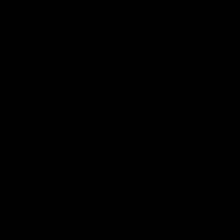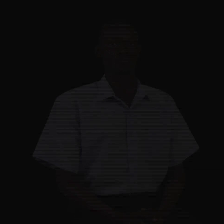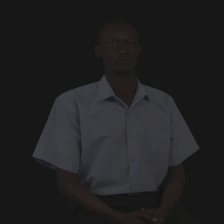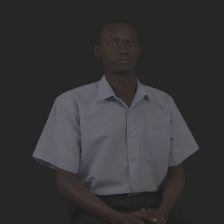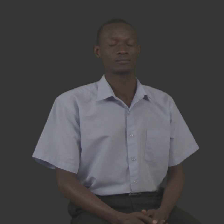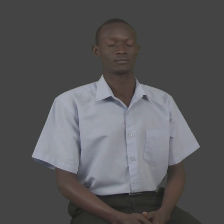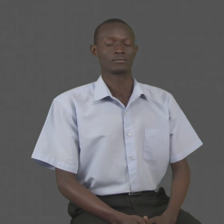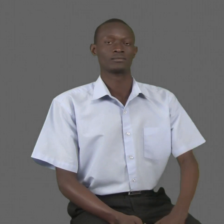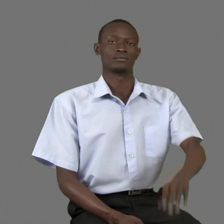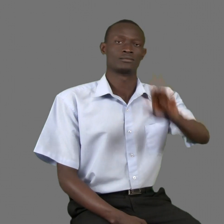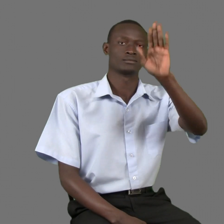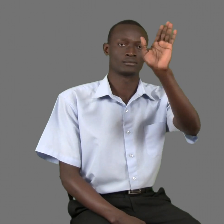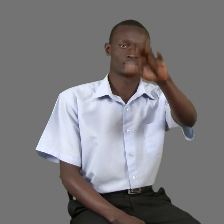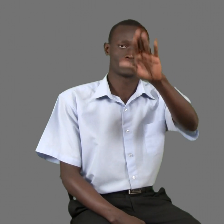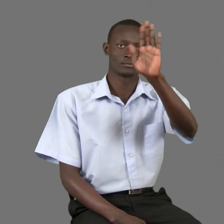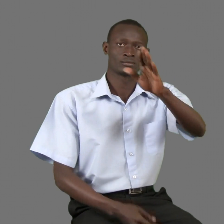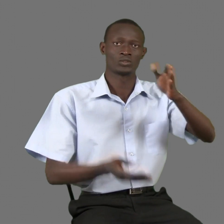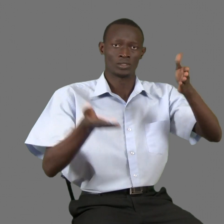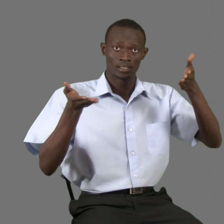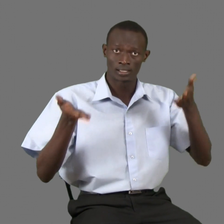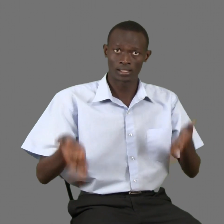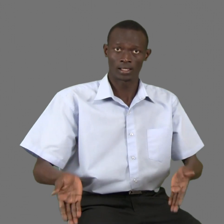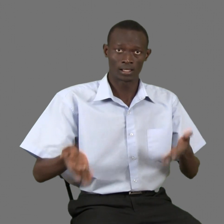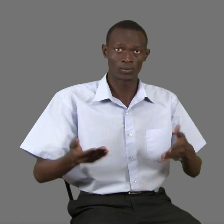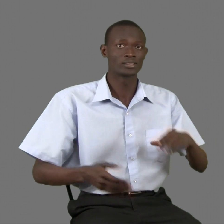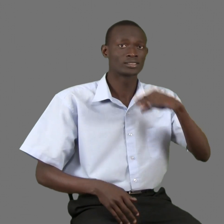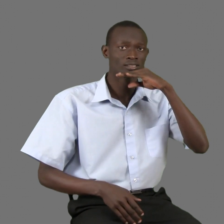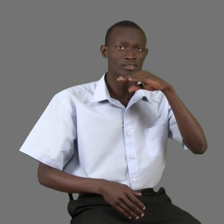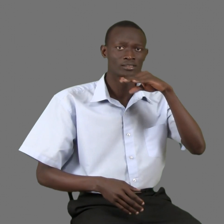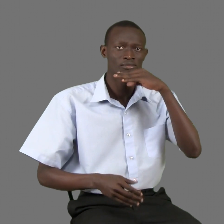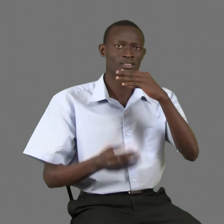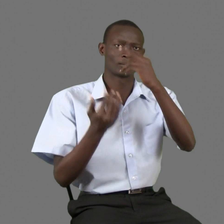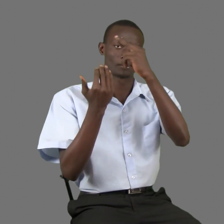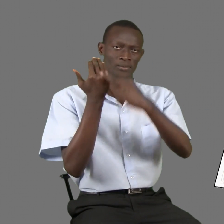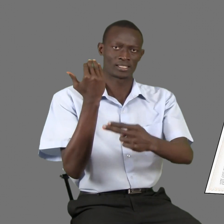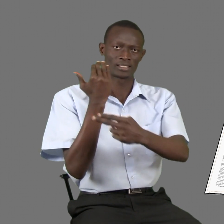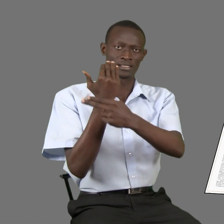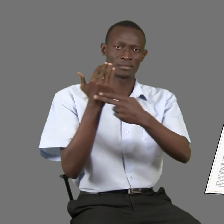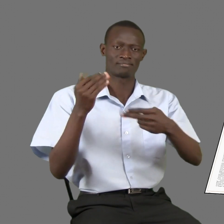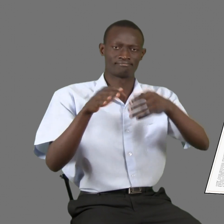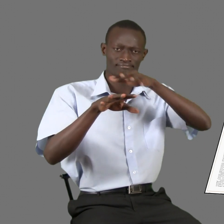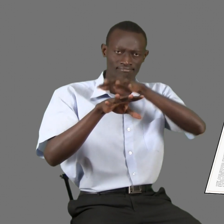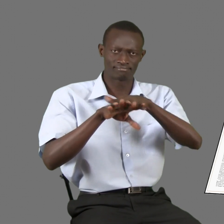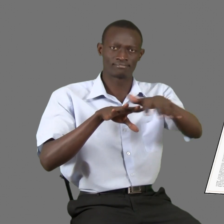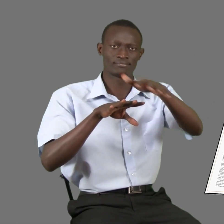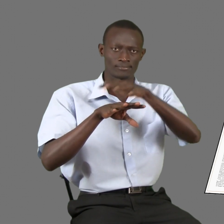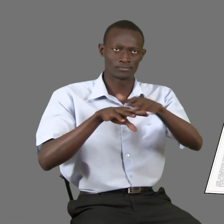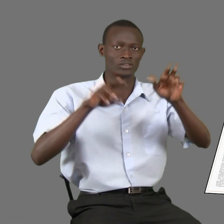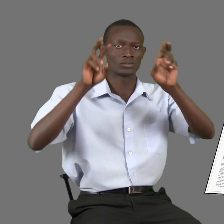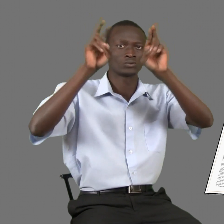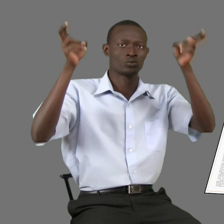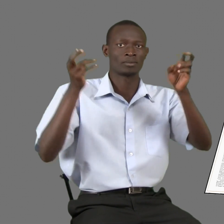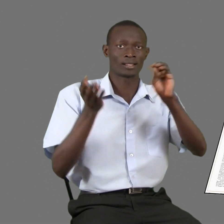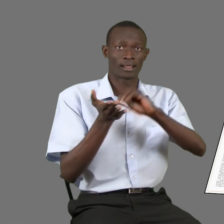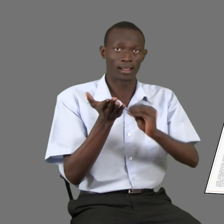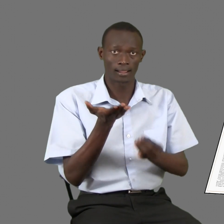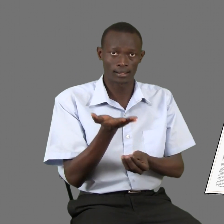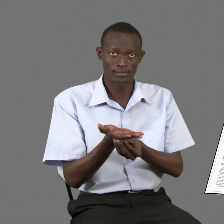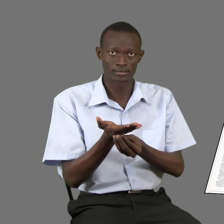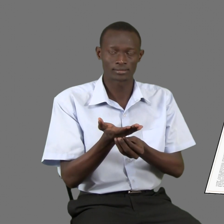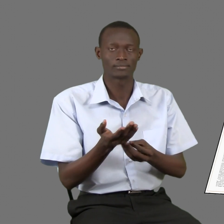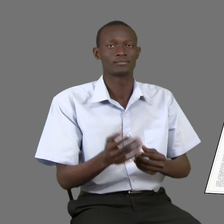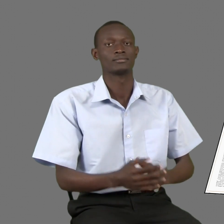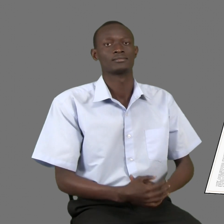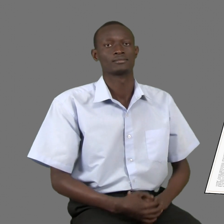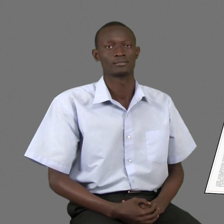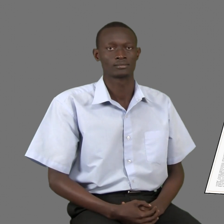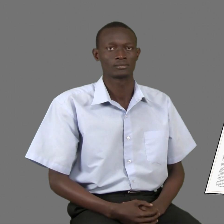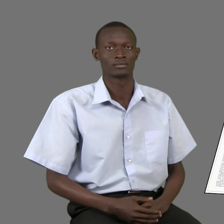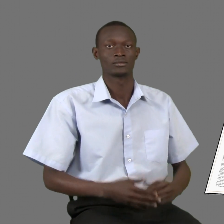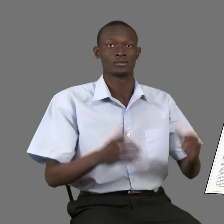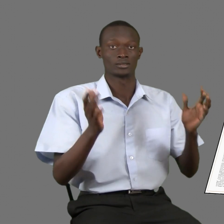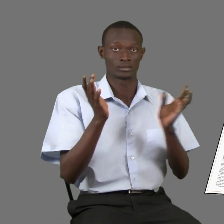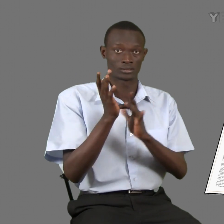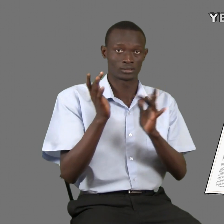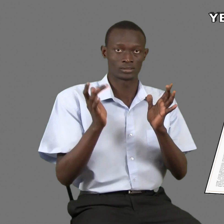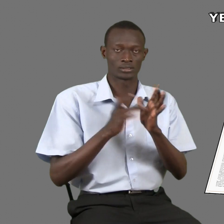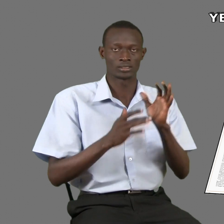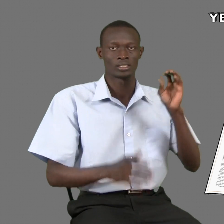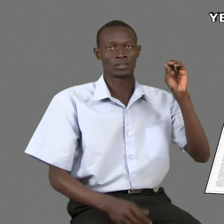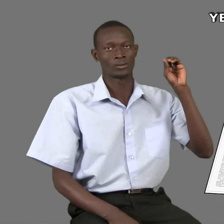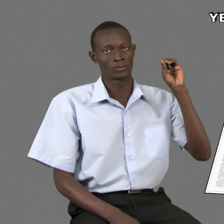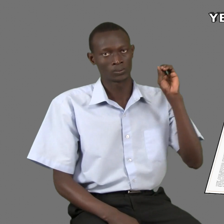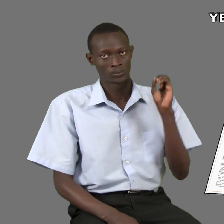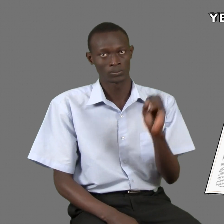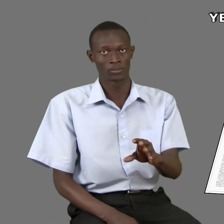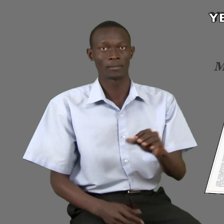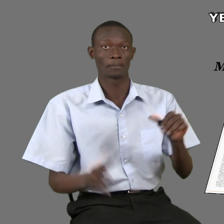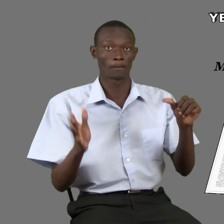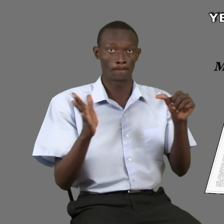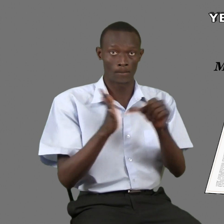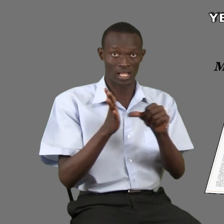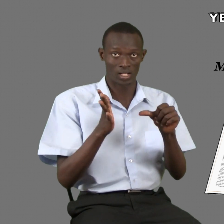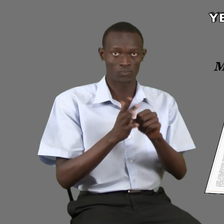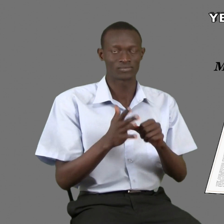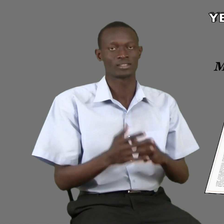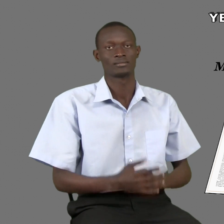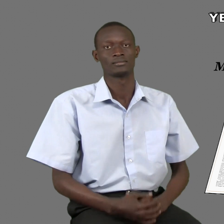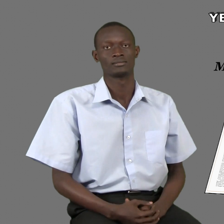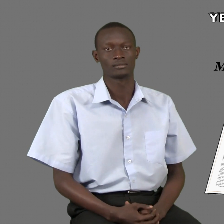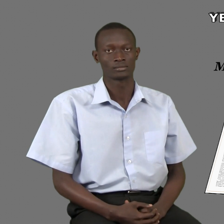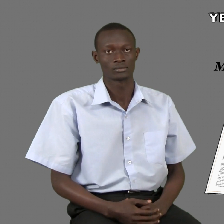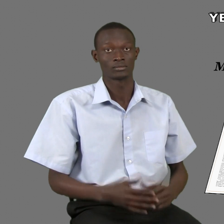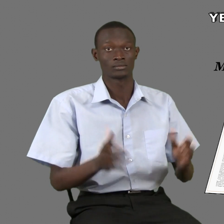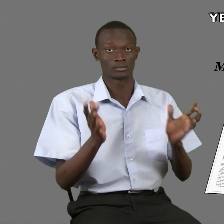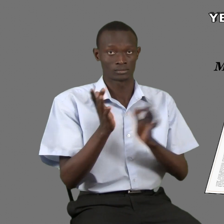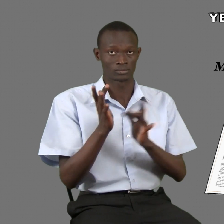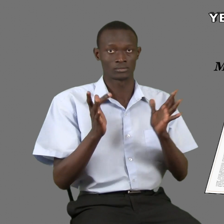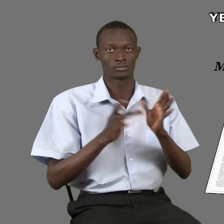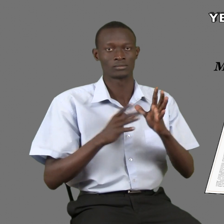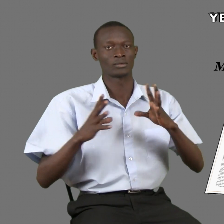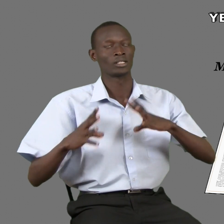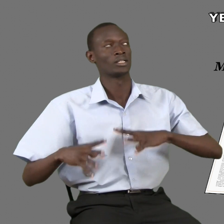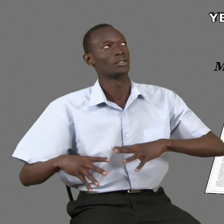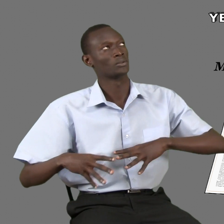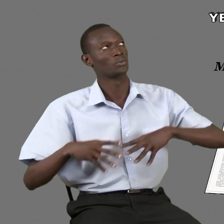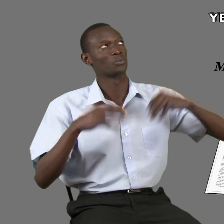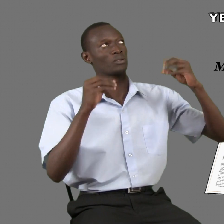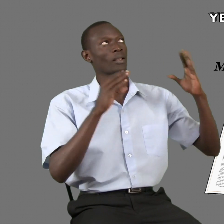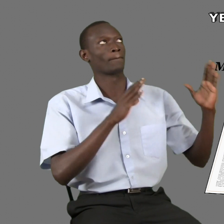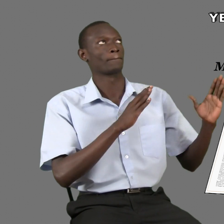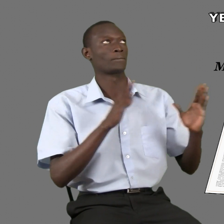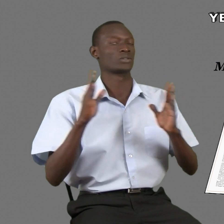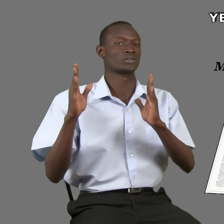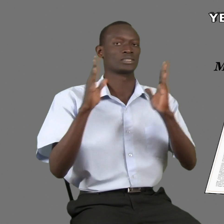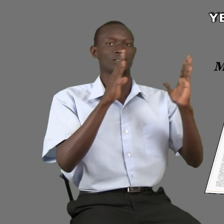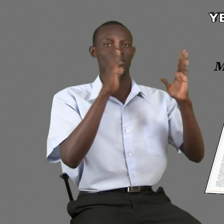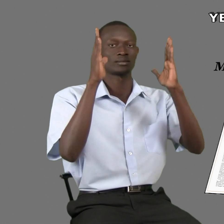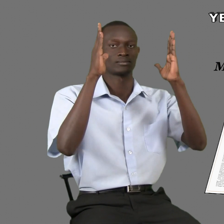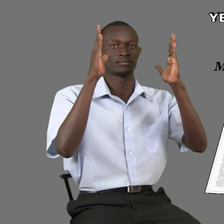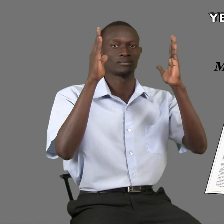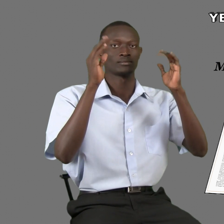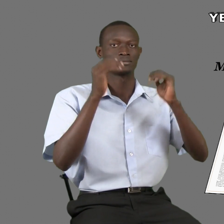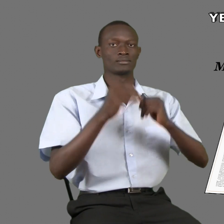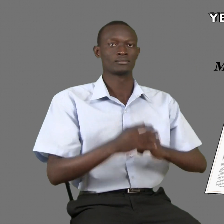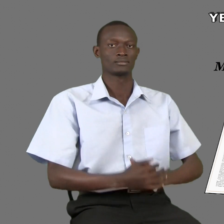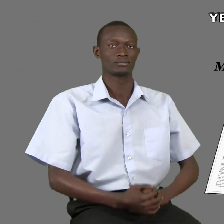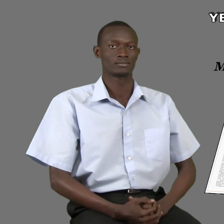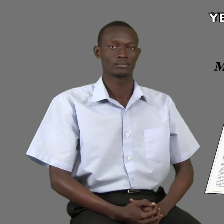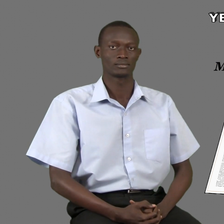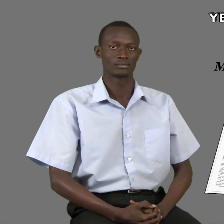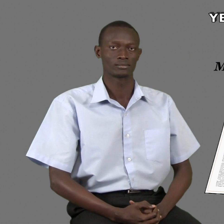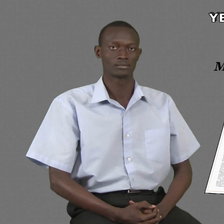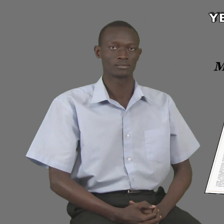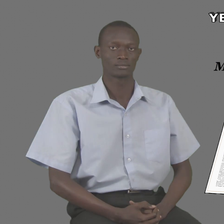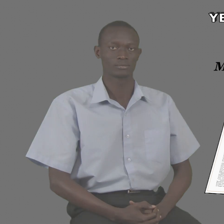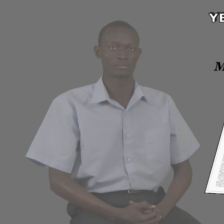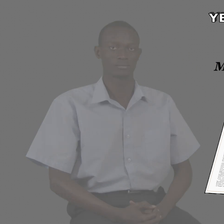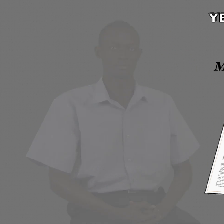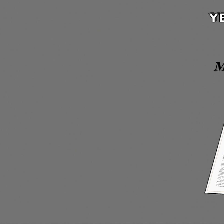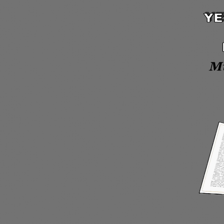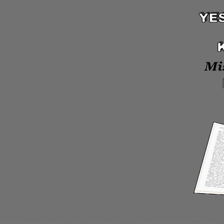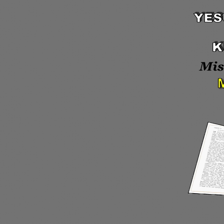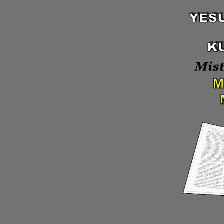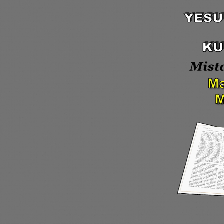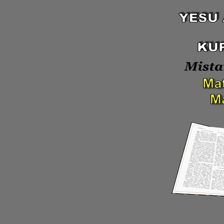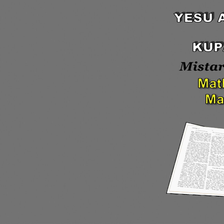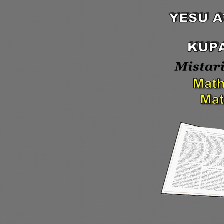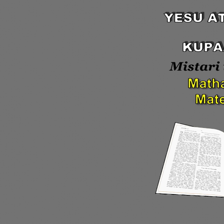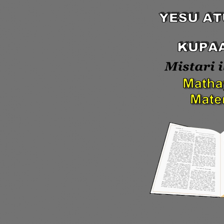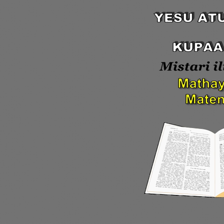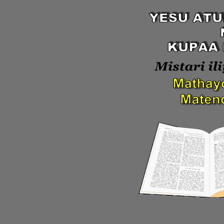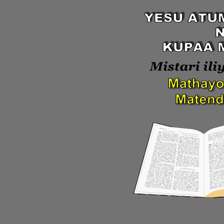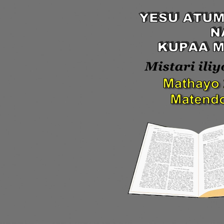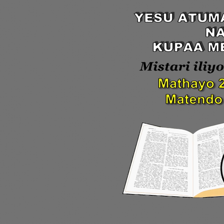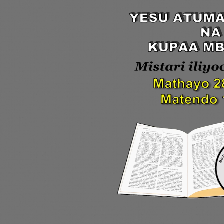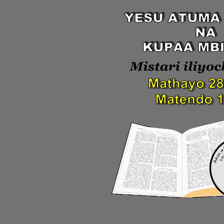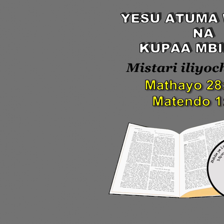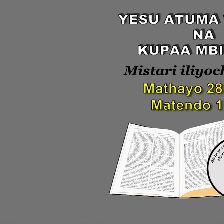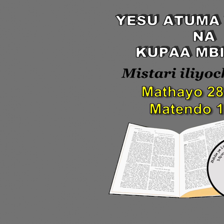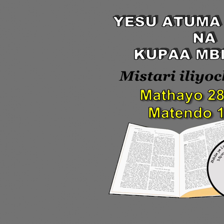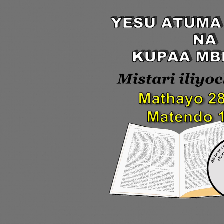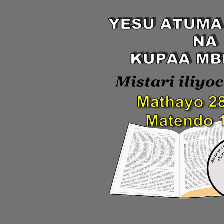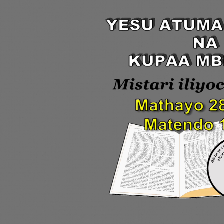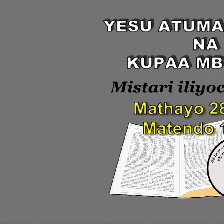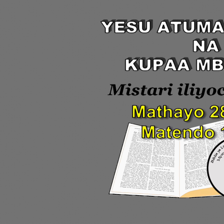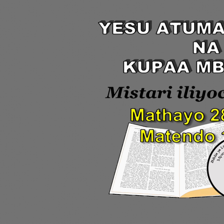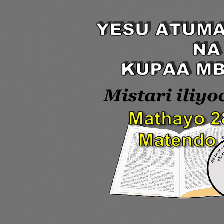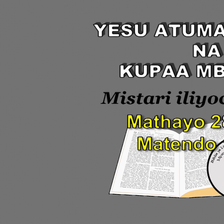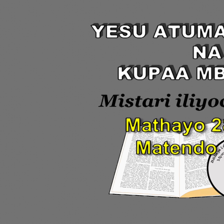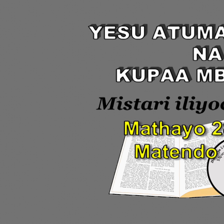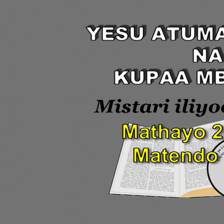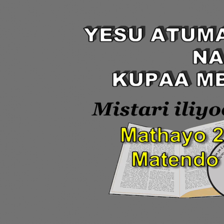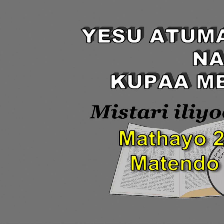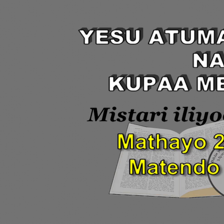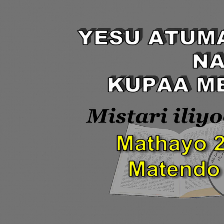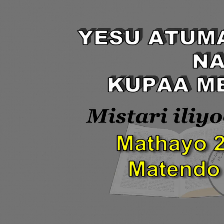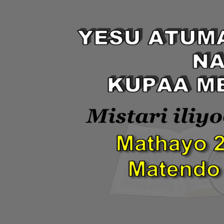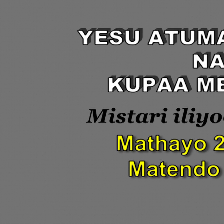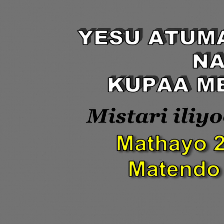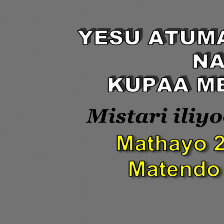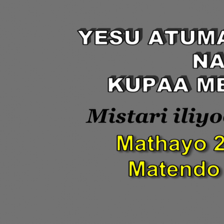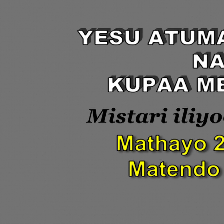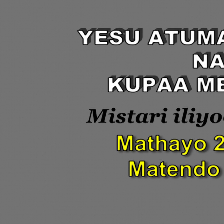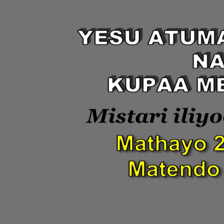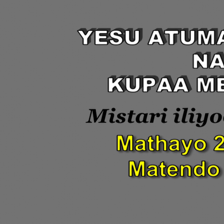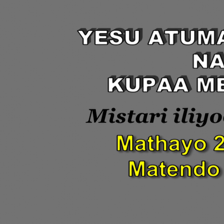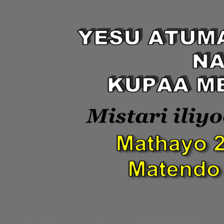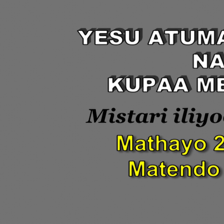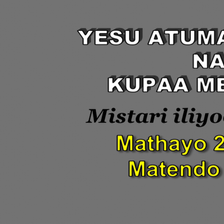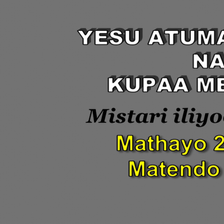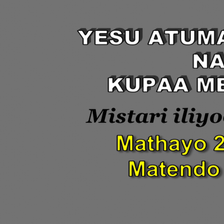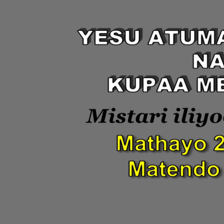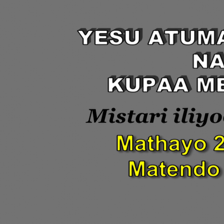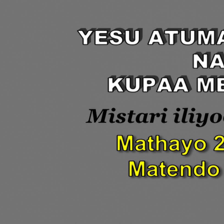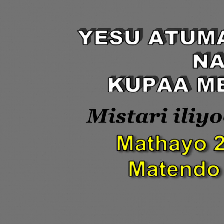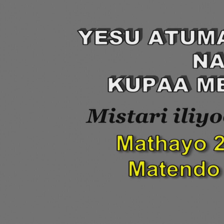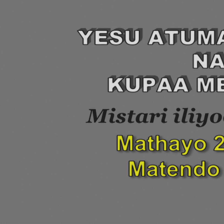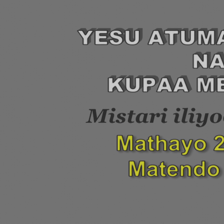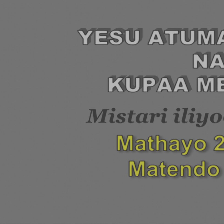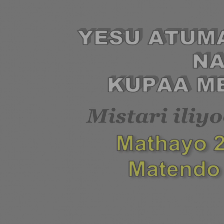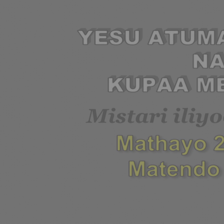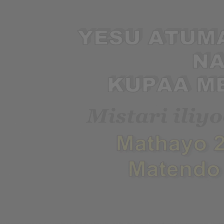Jesus commissions the disciples and goes to heaven